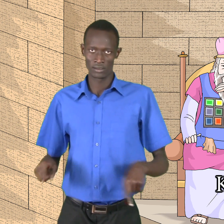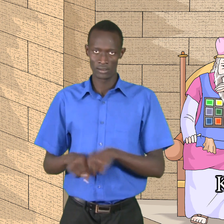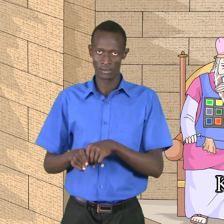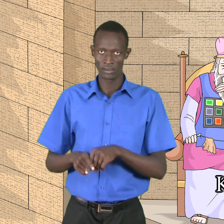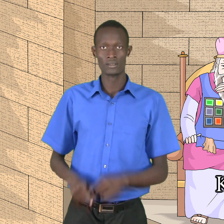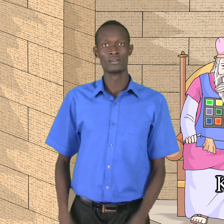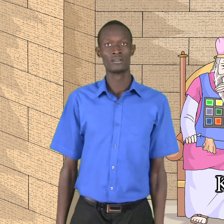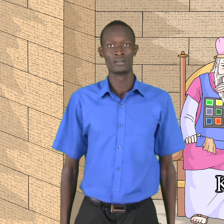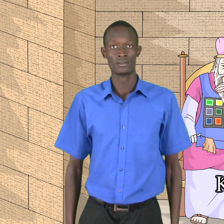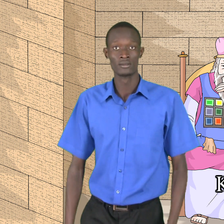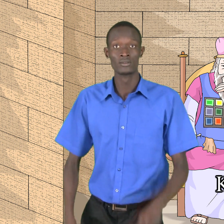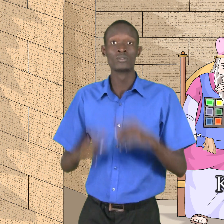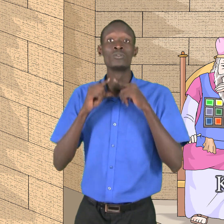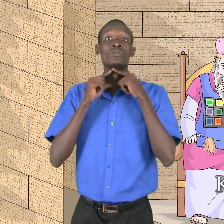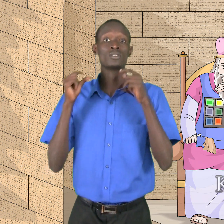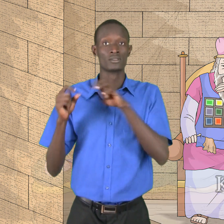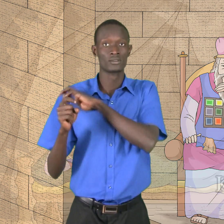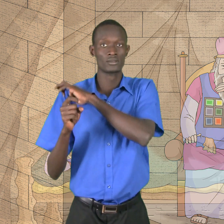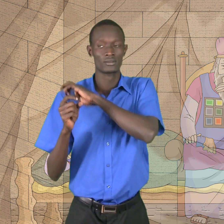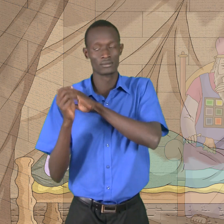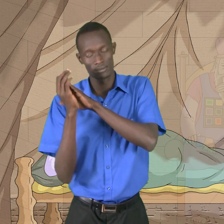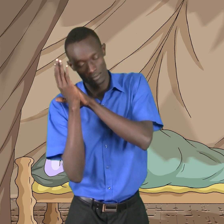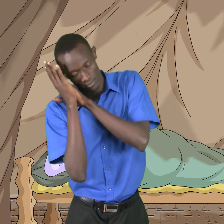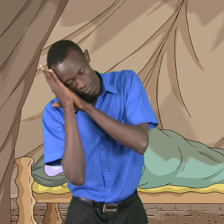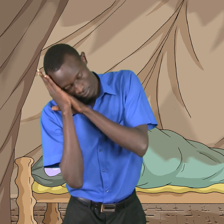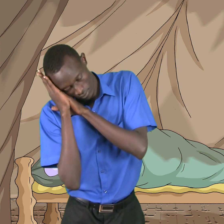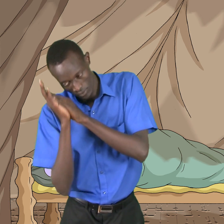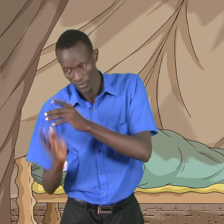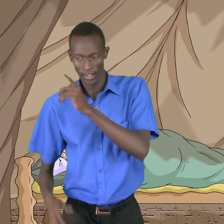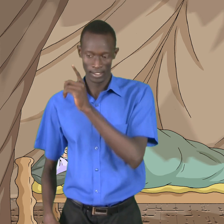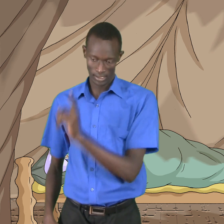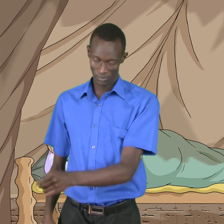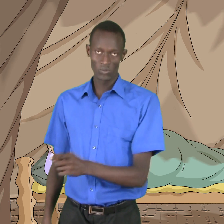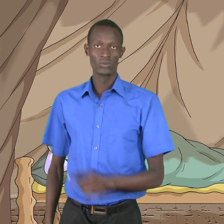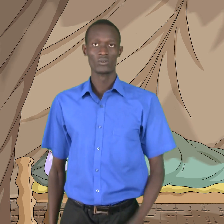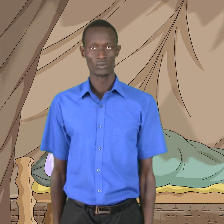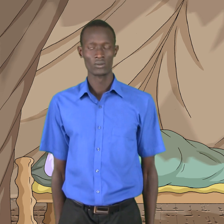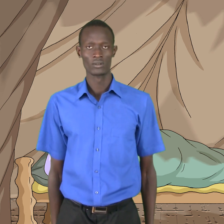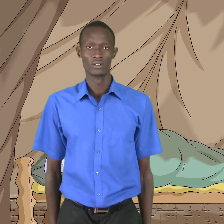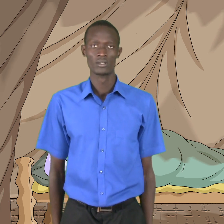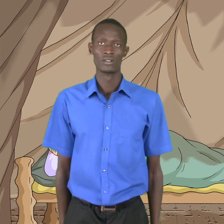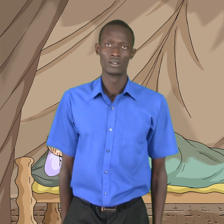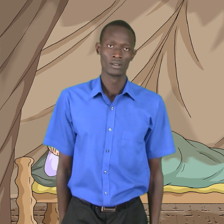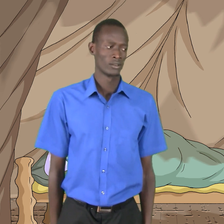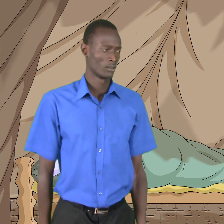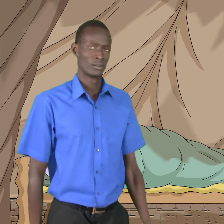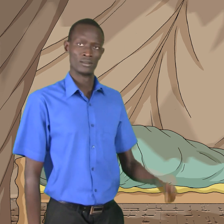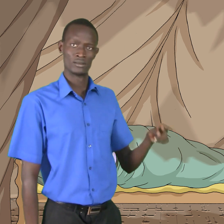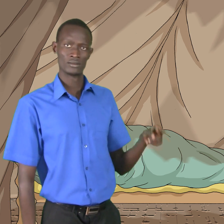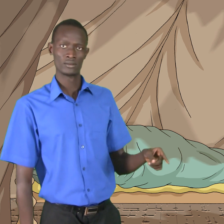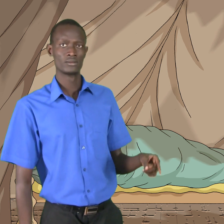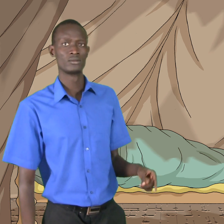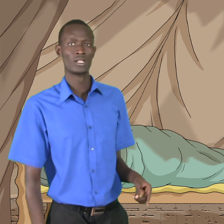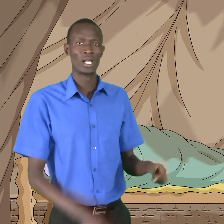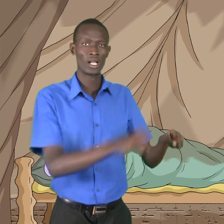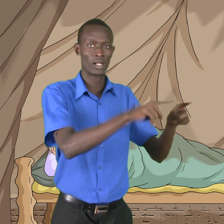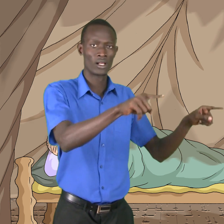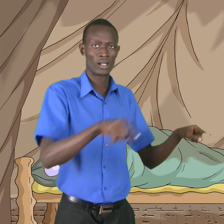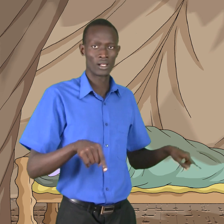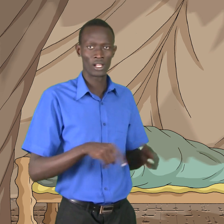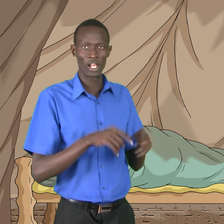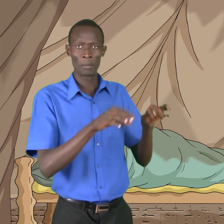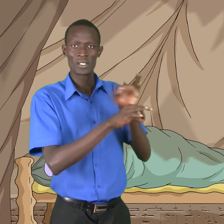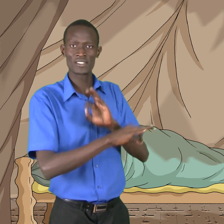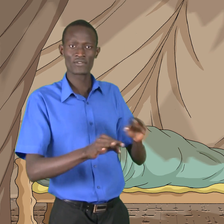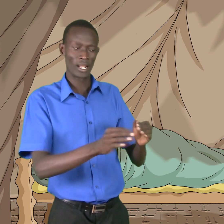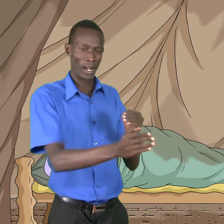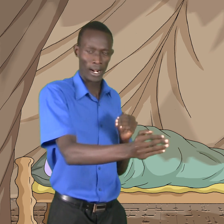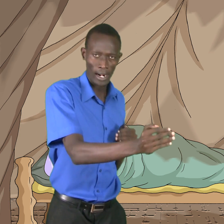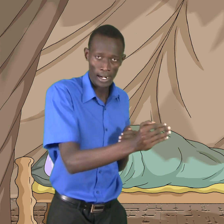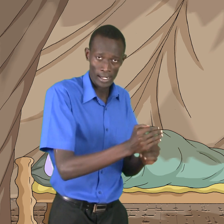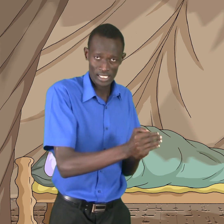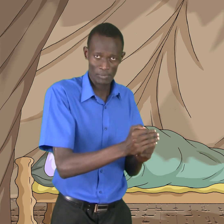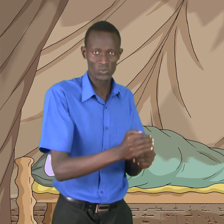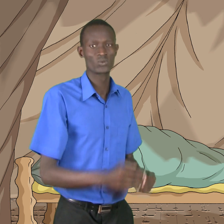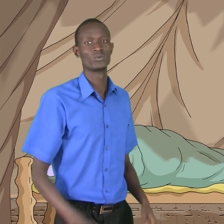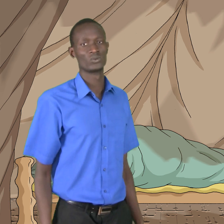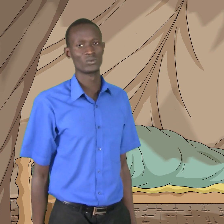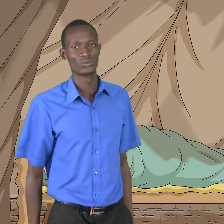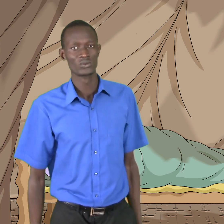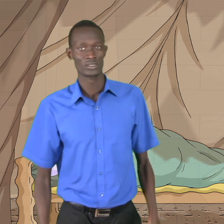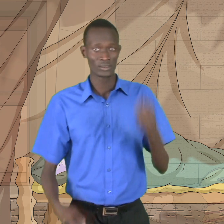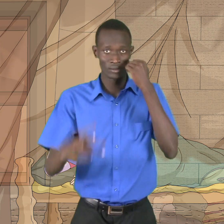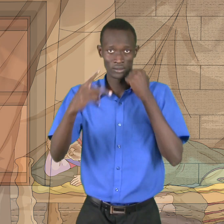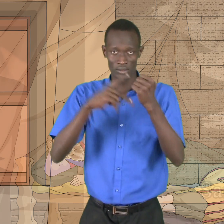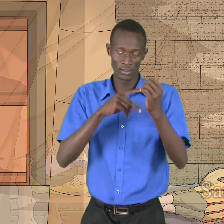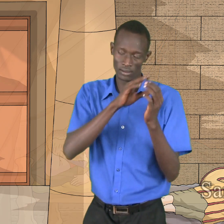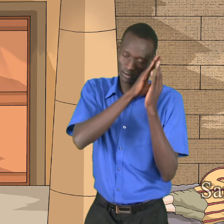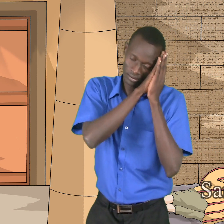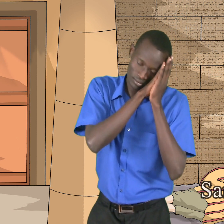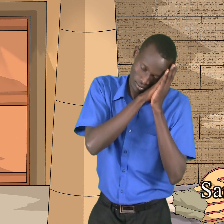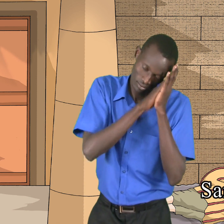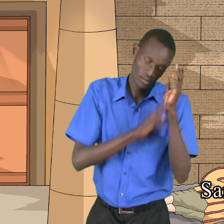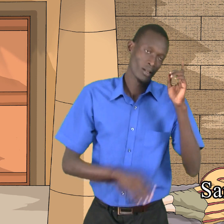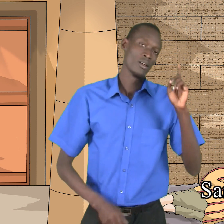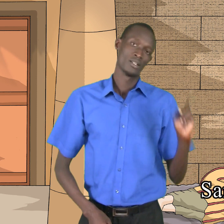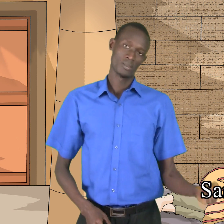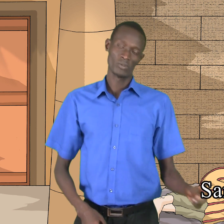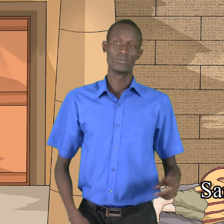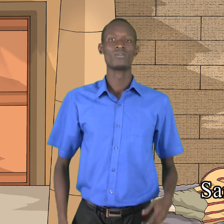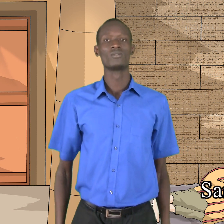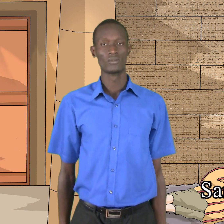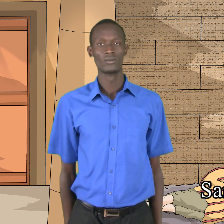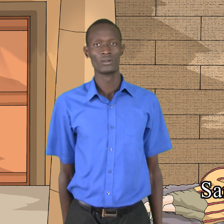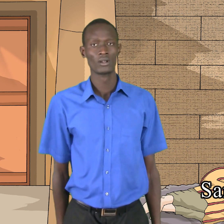And at that time Eli, whose eyesight had grown so dim that he could not see, was lying in his room.